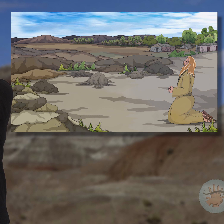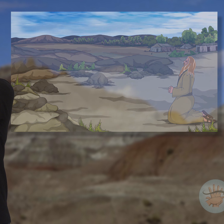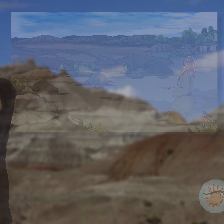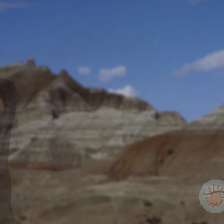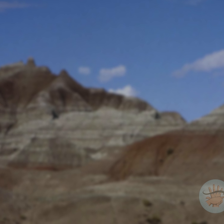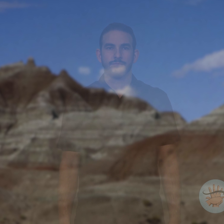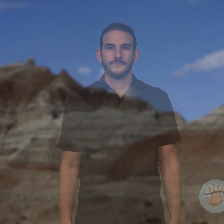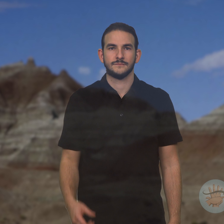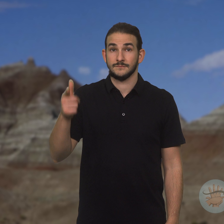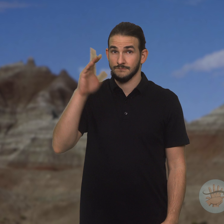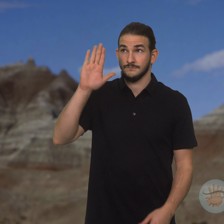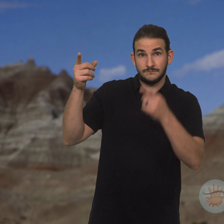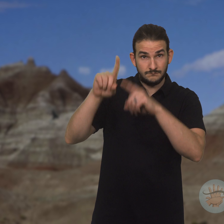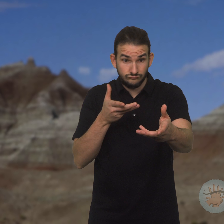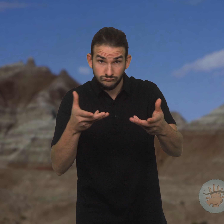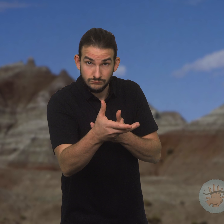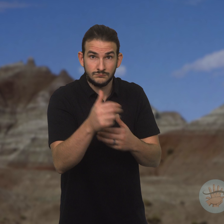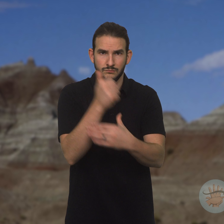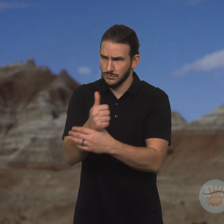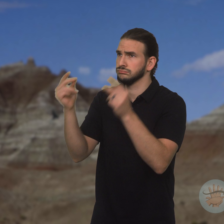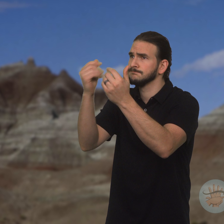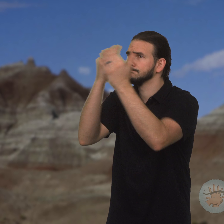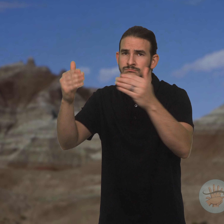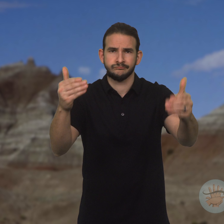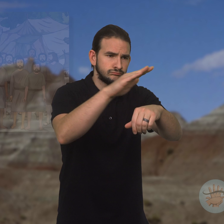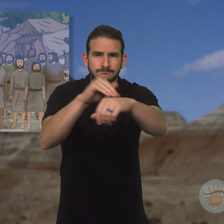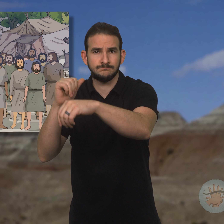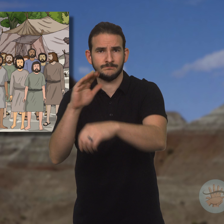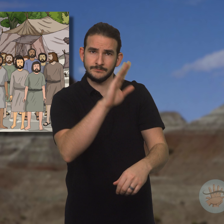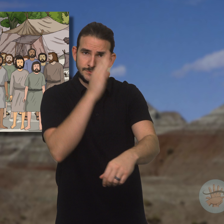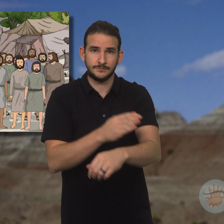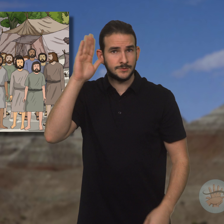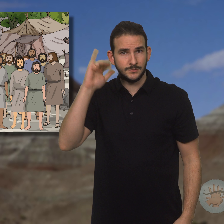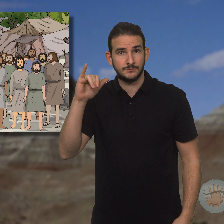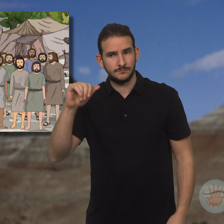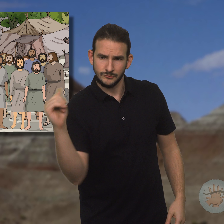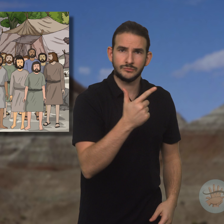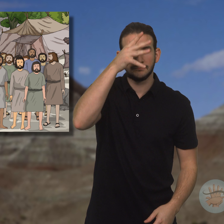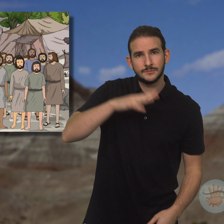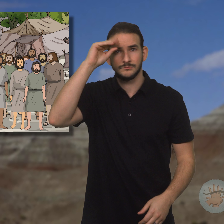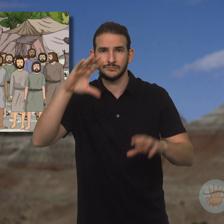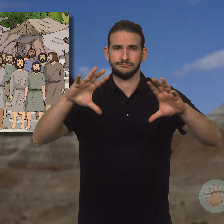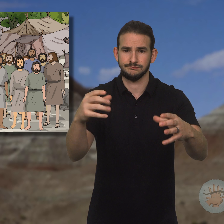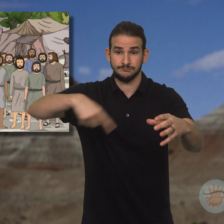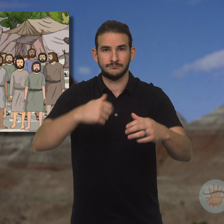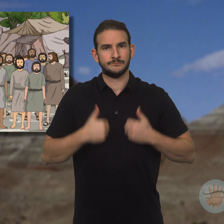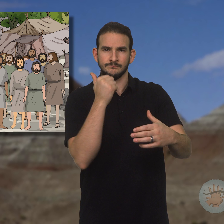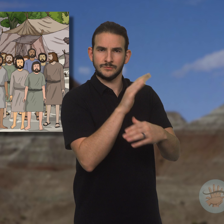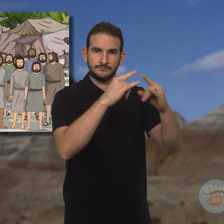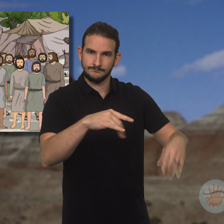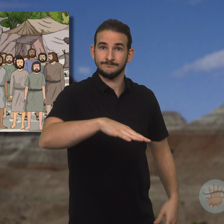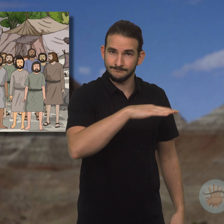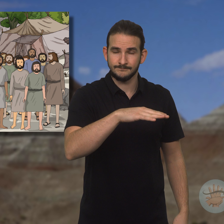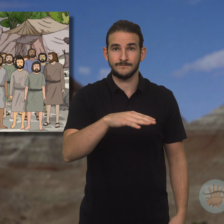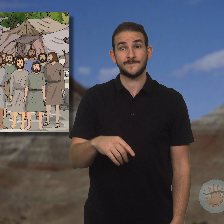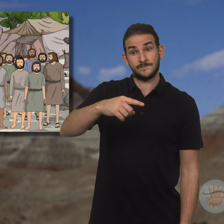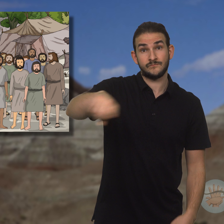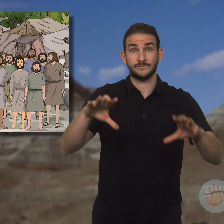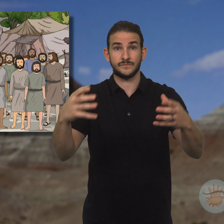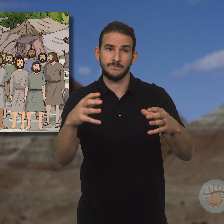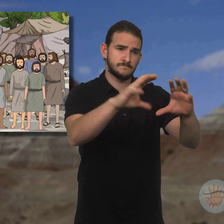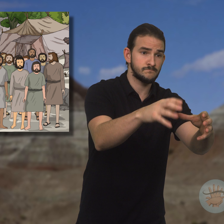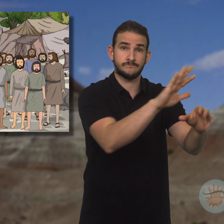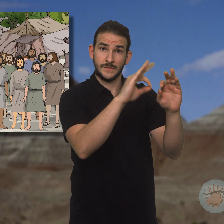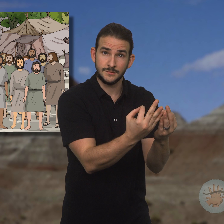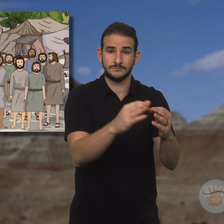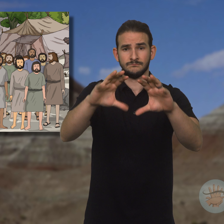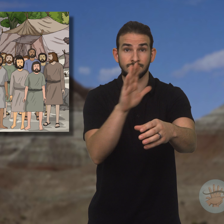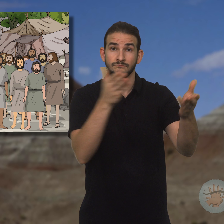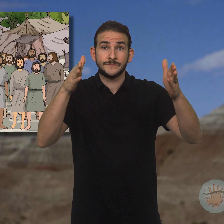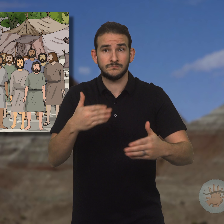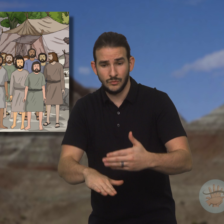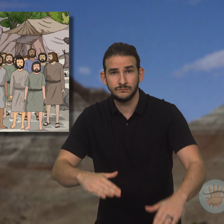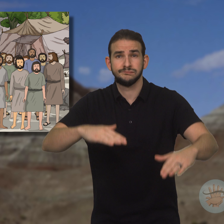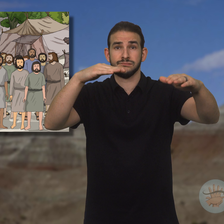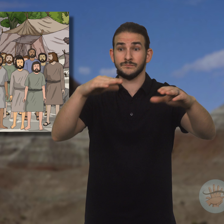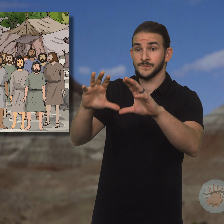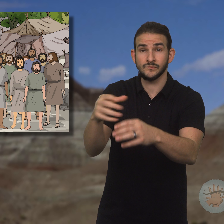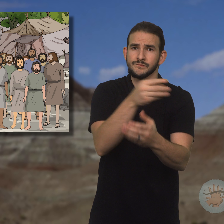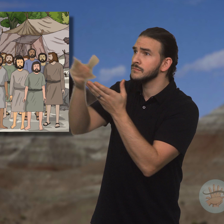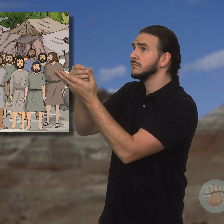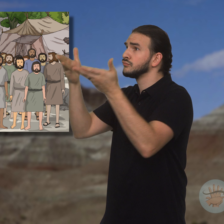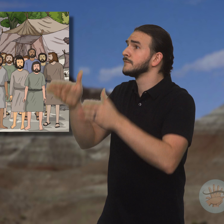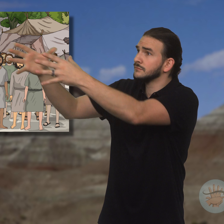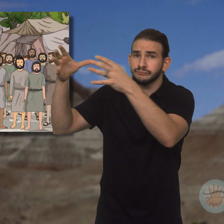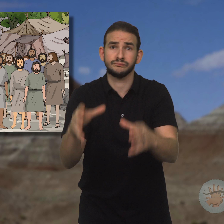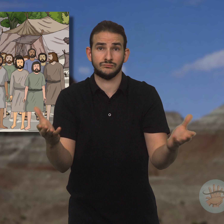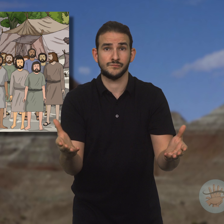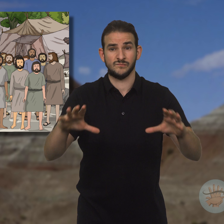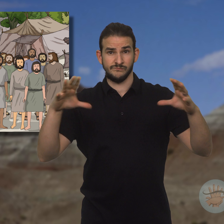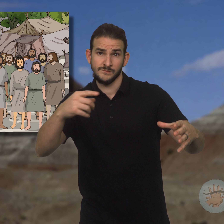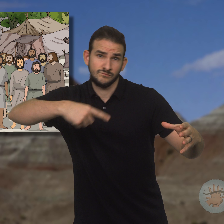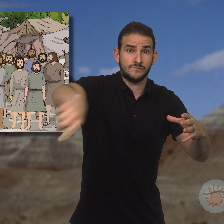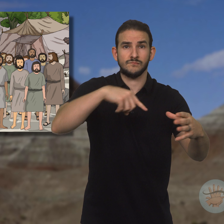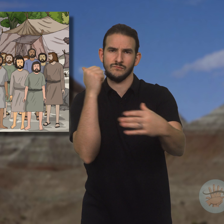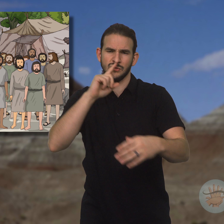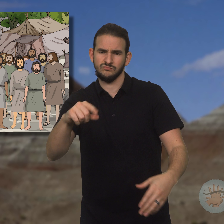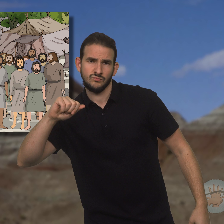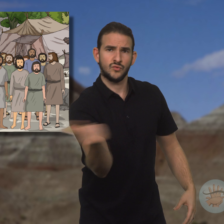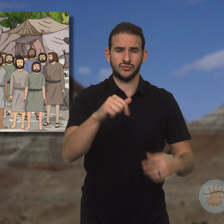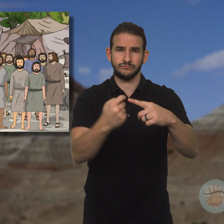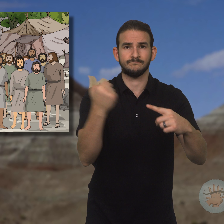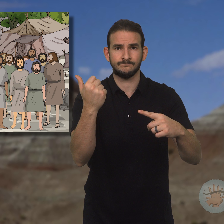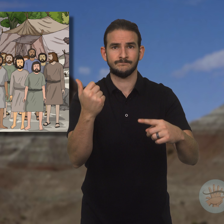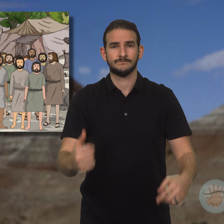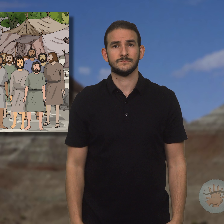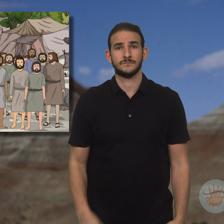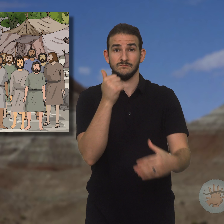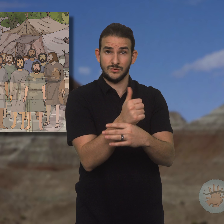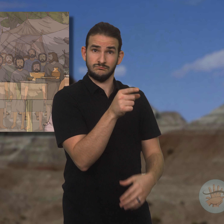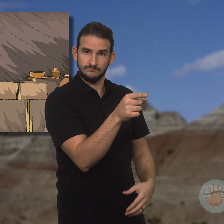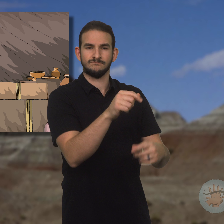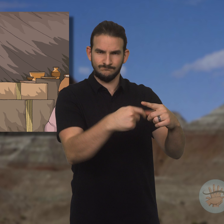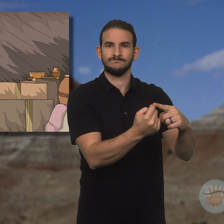On that very day Abraham took his son Ishmael and all those born in his household or purchased with his money—every male among the members of Abraham’s household—and he circumcised them, just as God had told him.